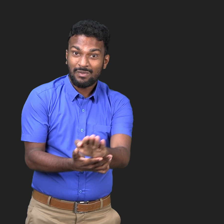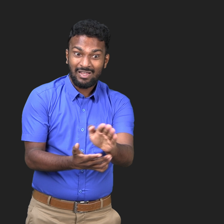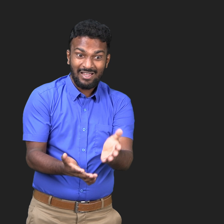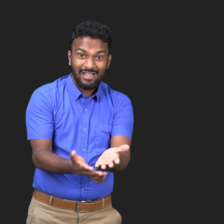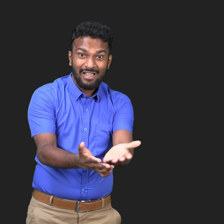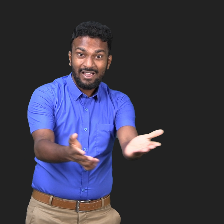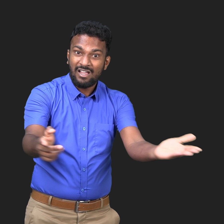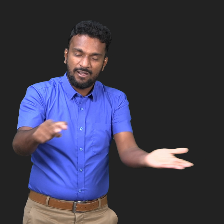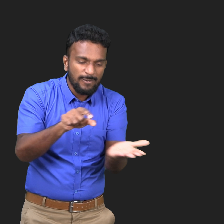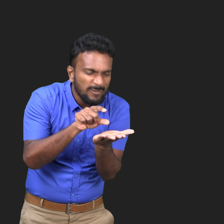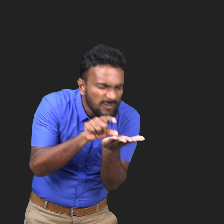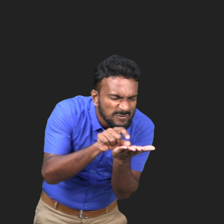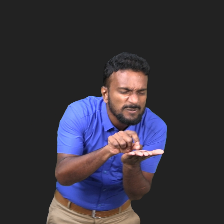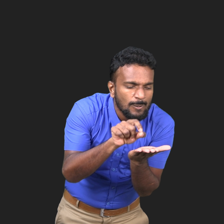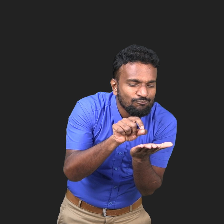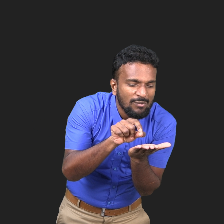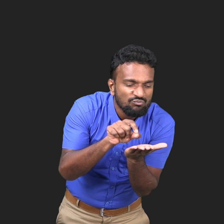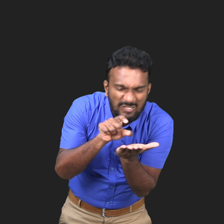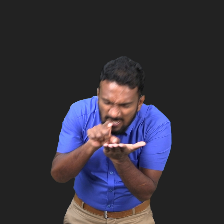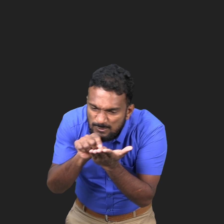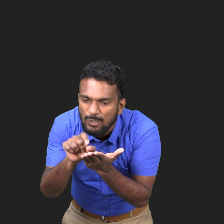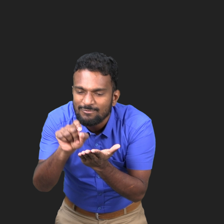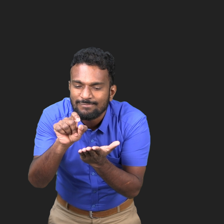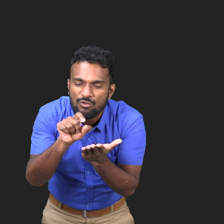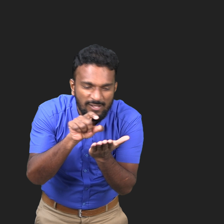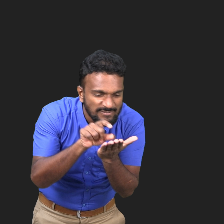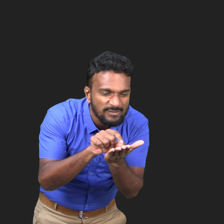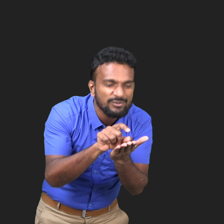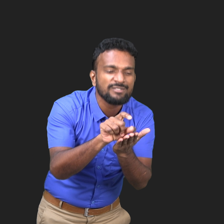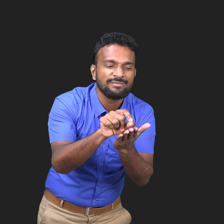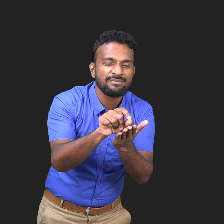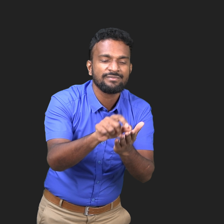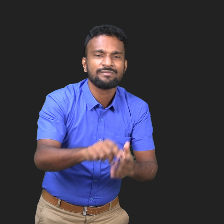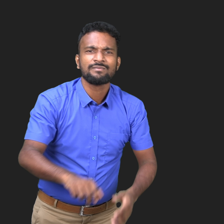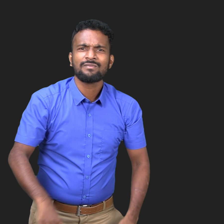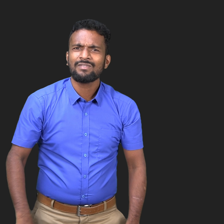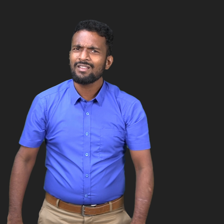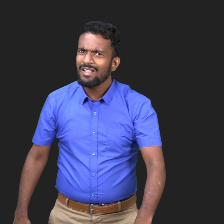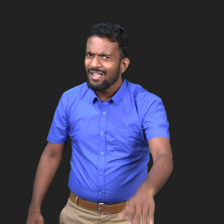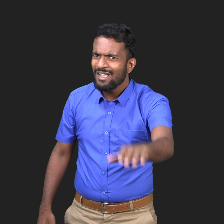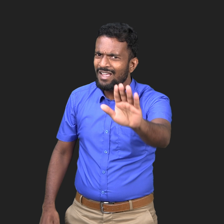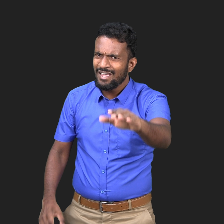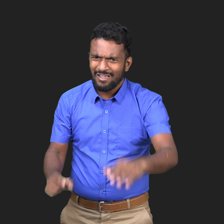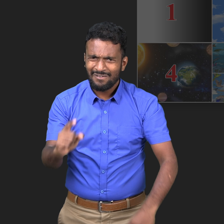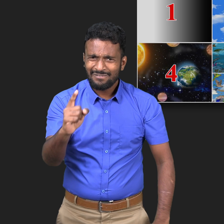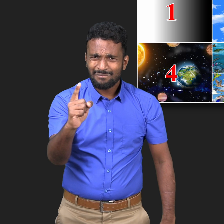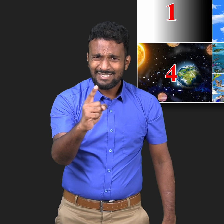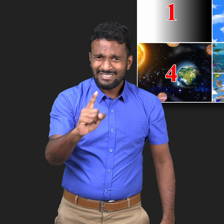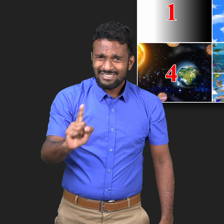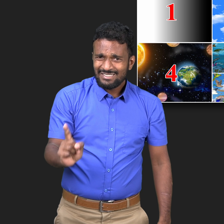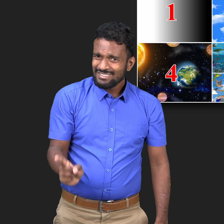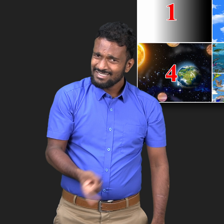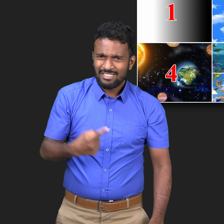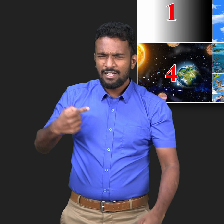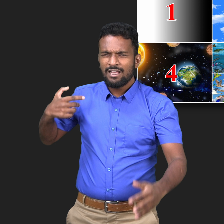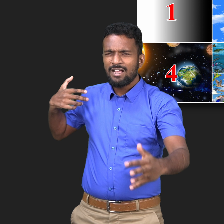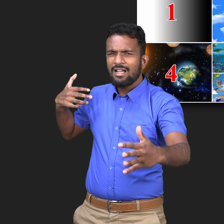And it was so.